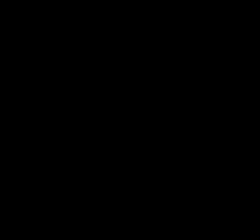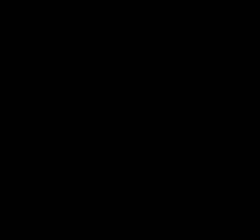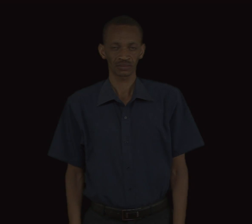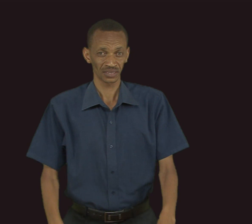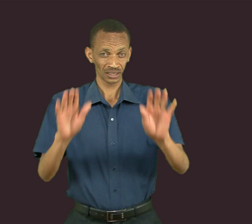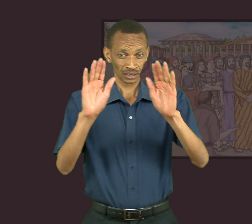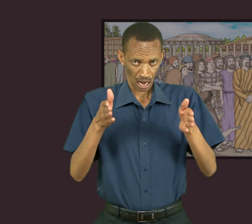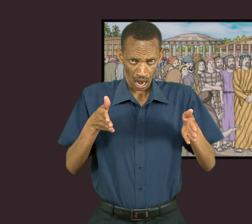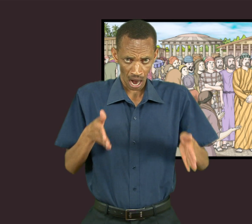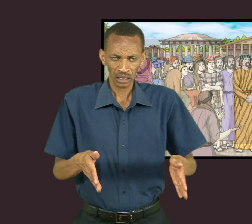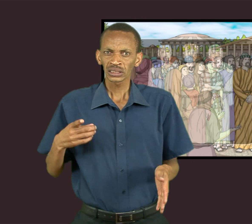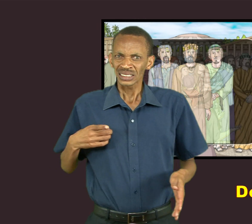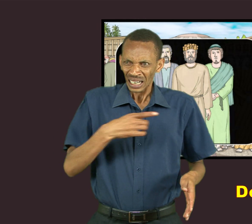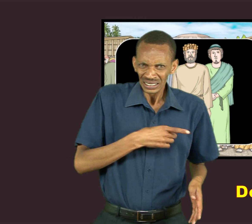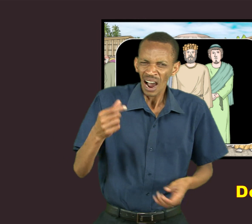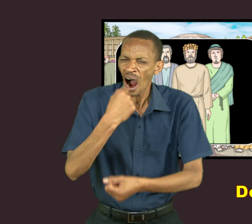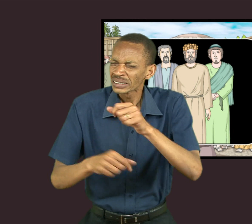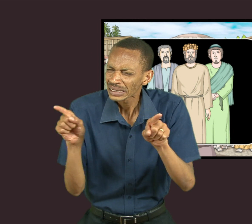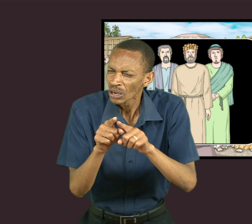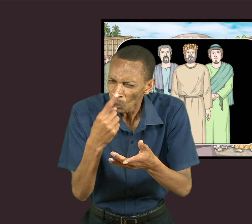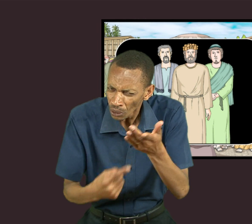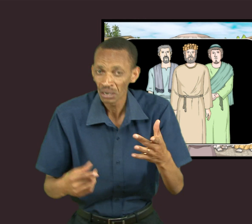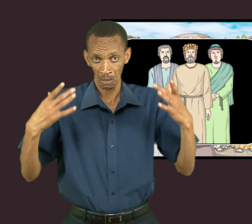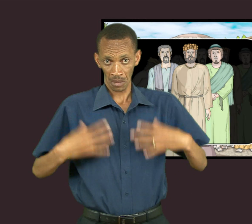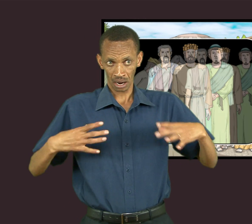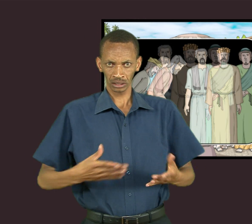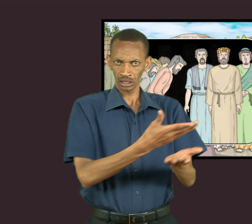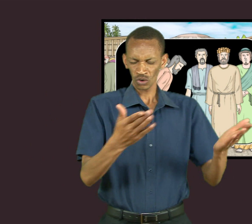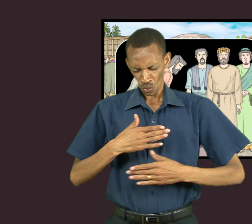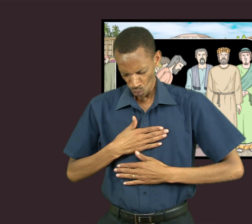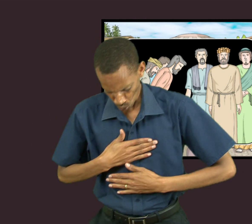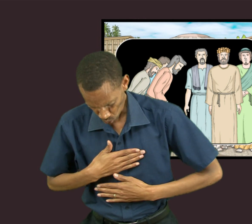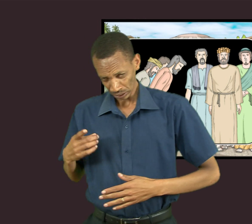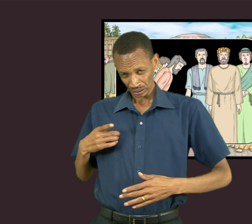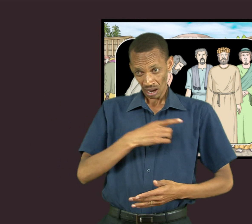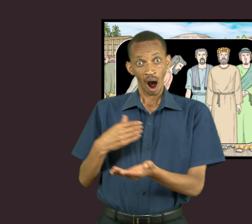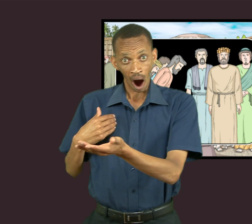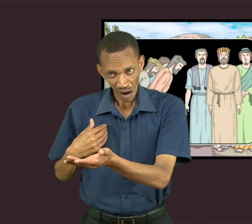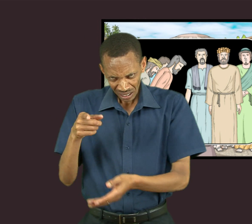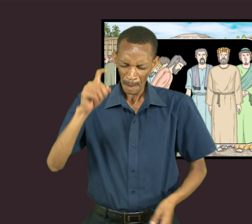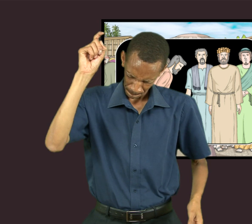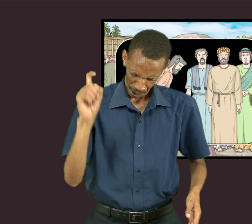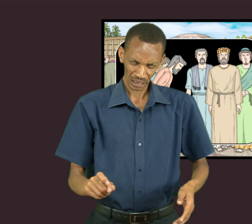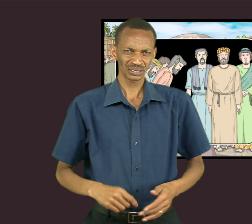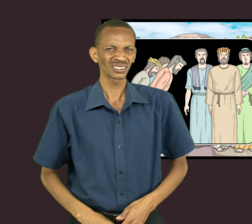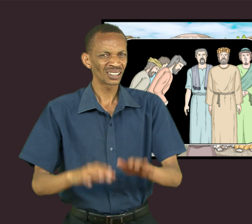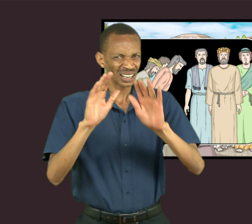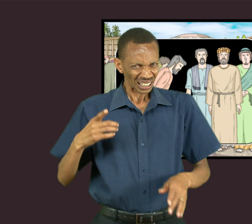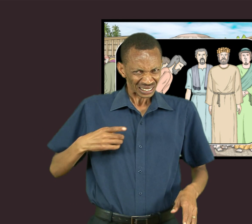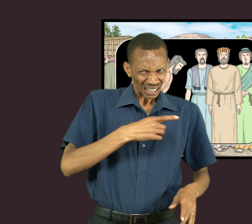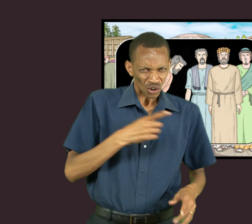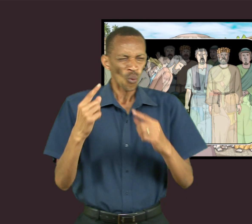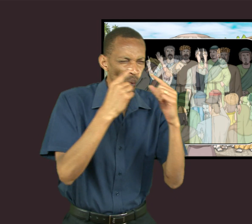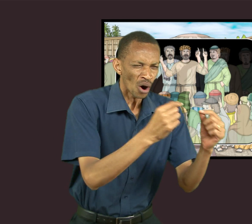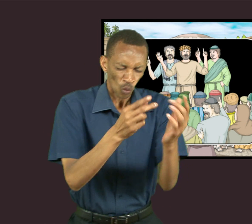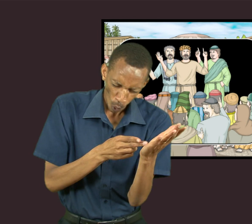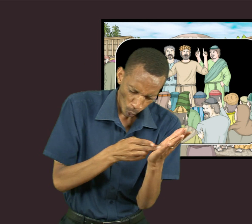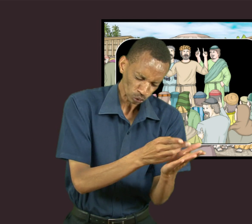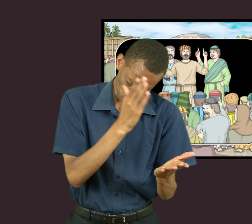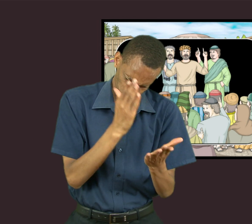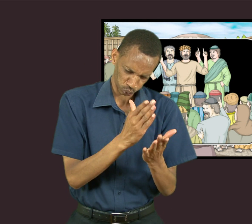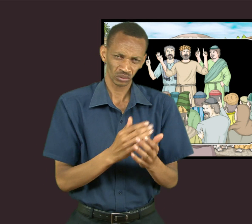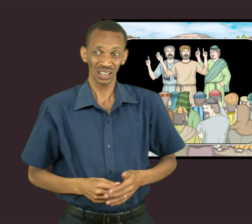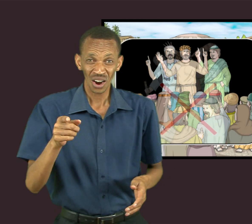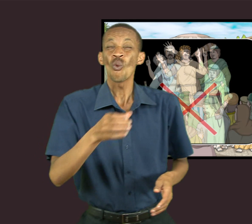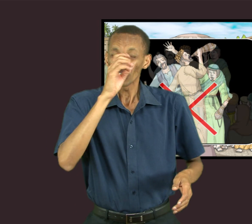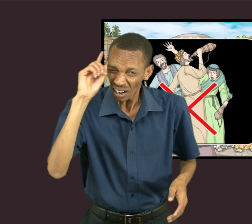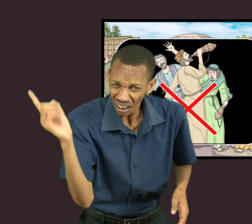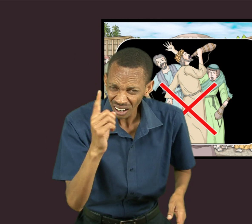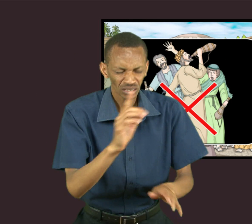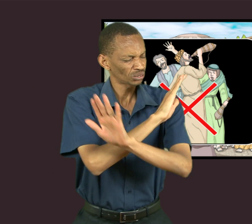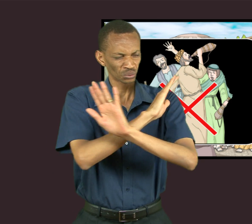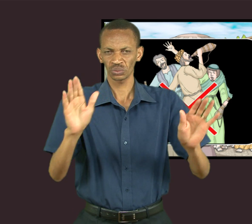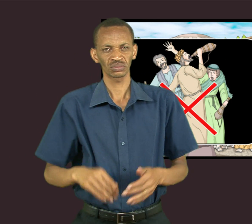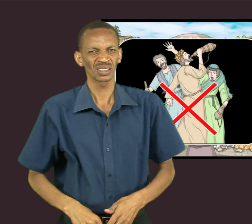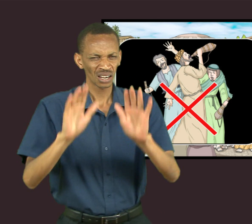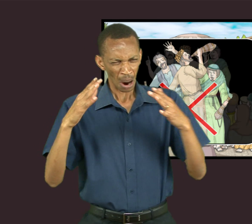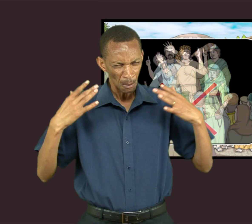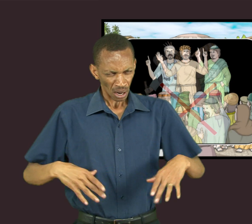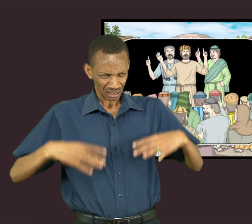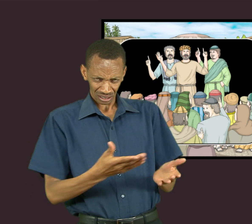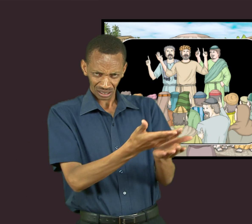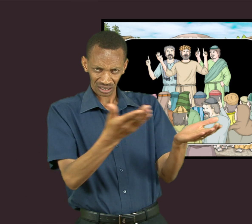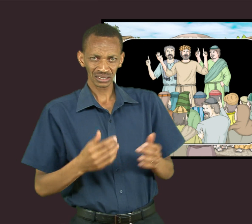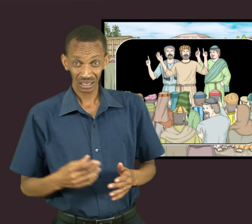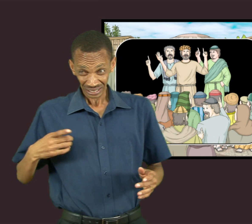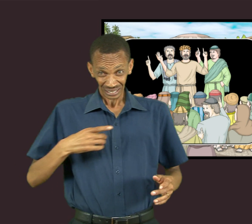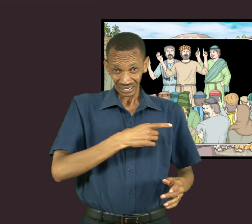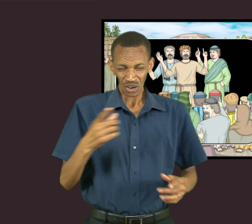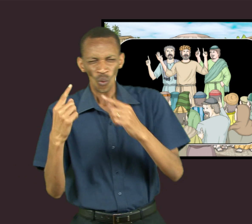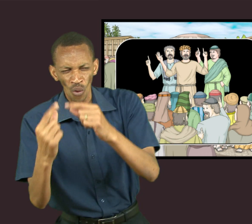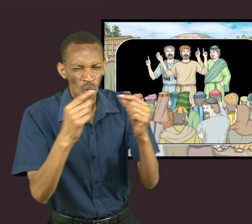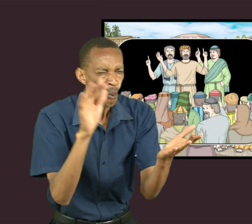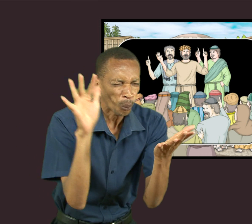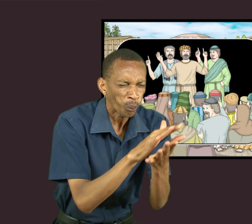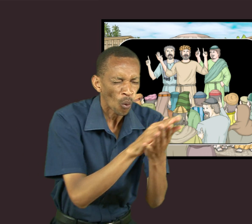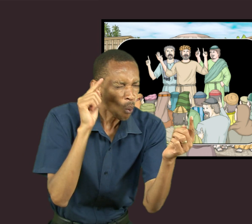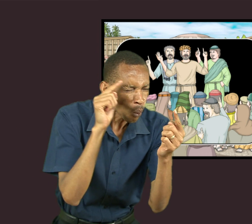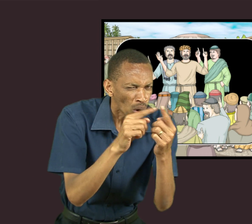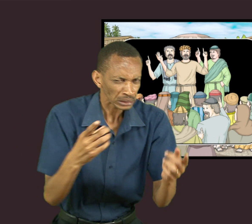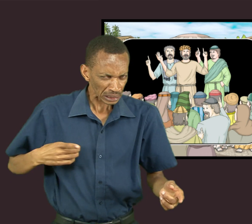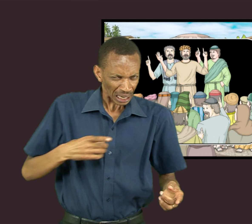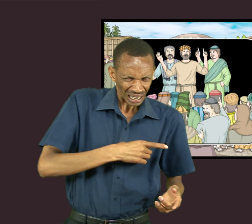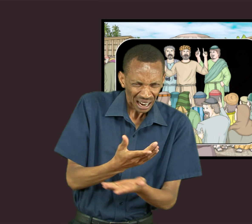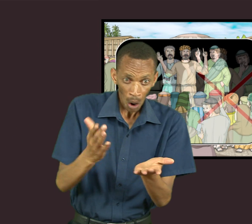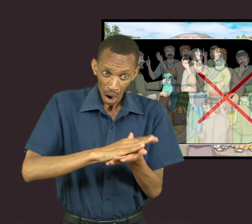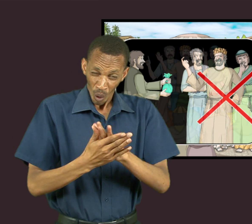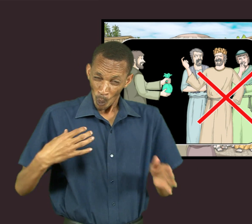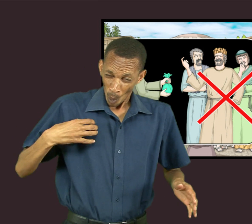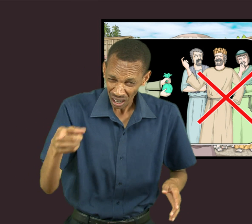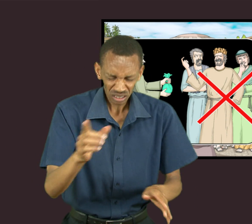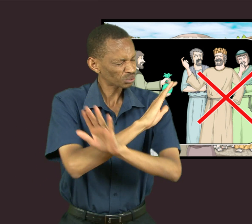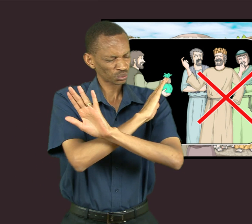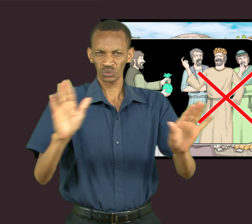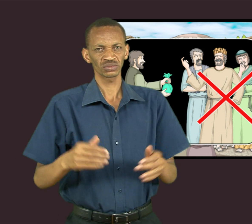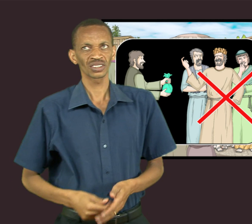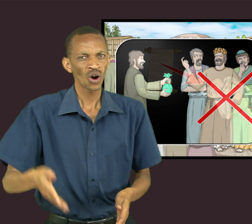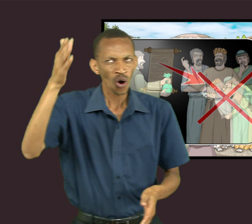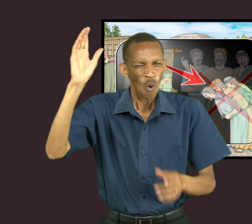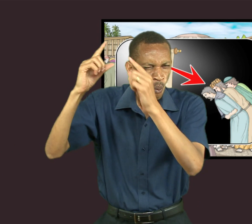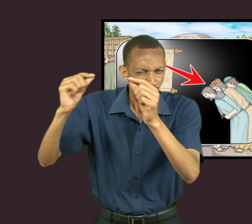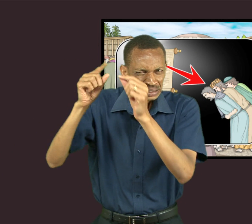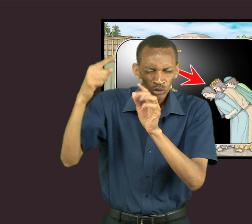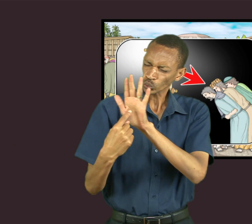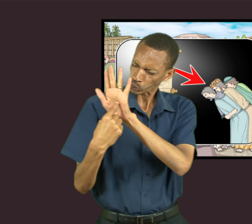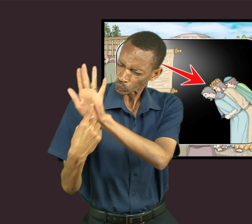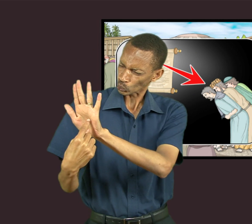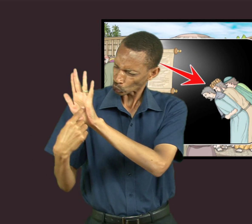Deacons likewise must be dignified, not double-tongued or given to much wine or greedy for money.